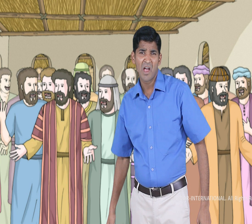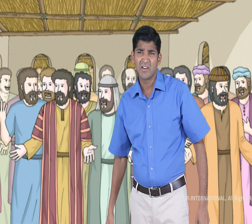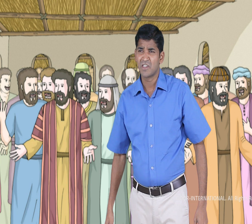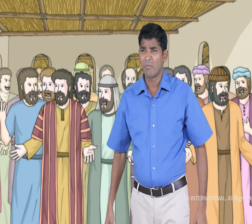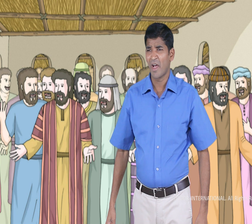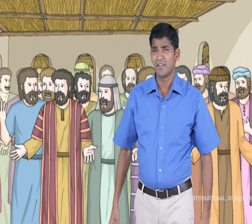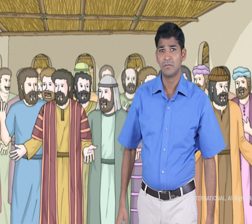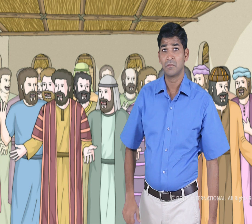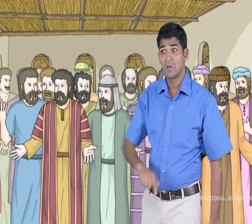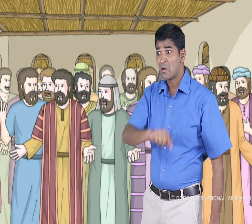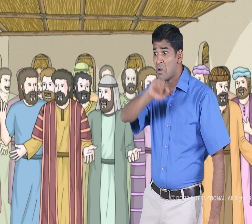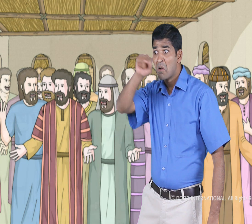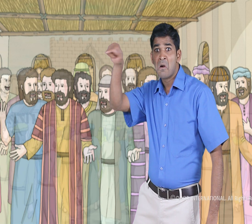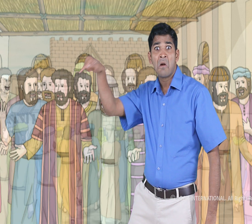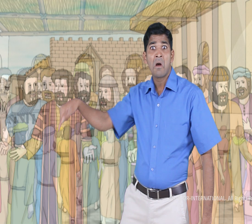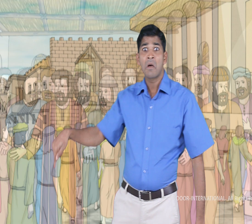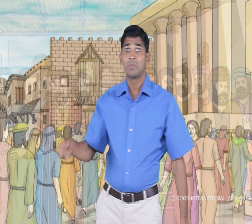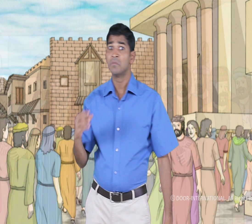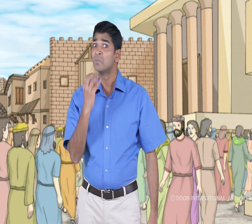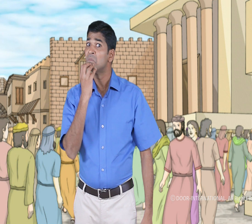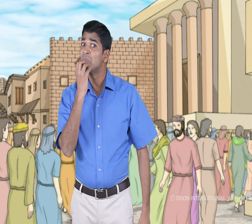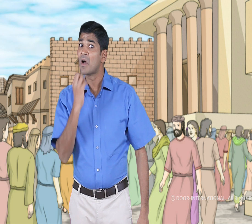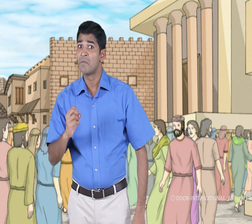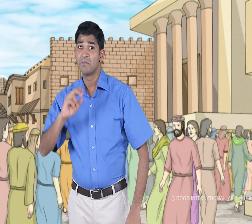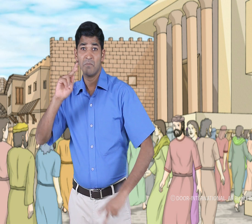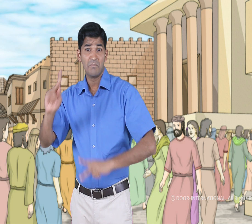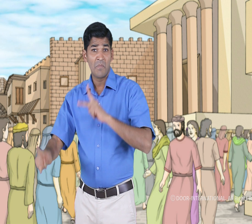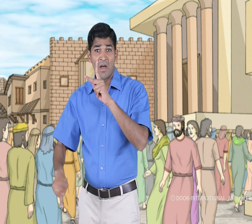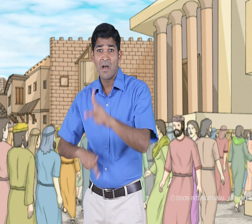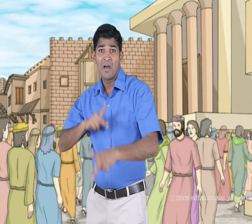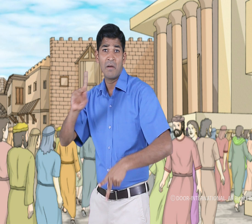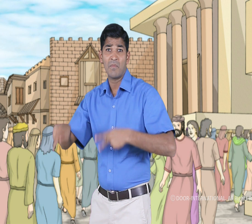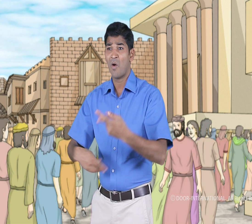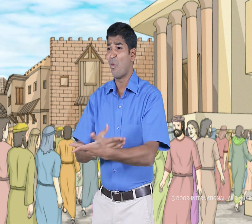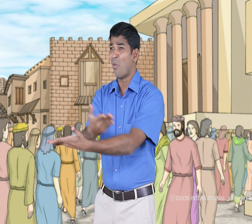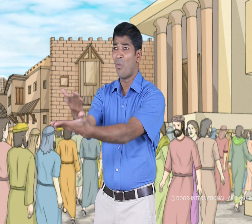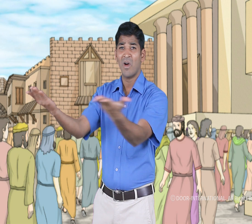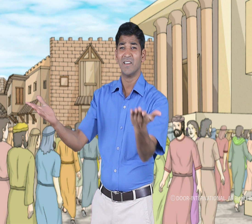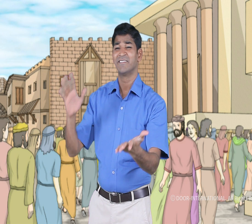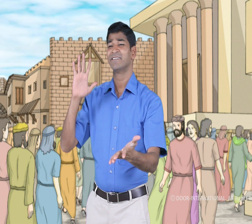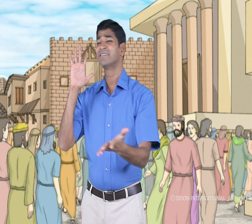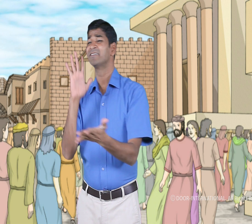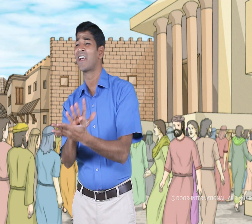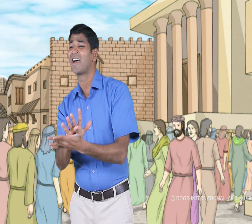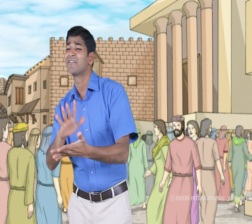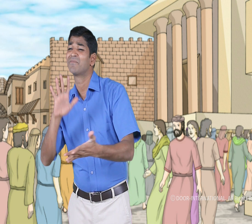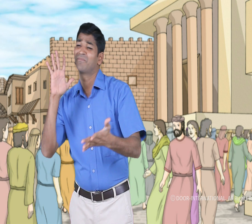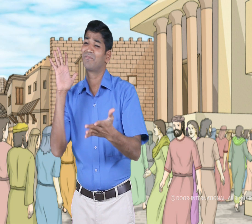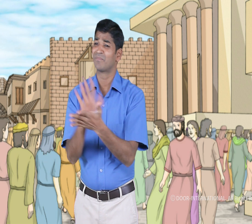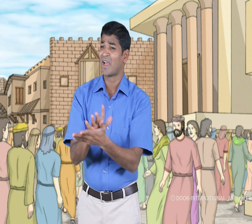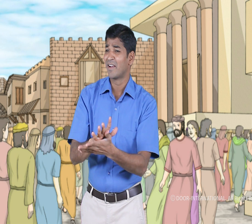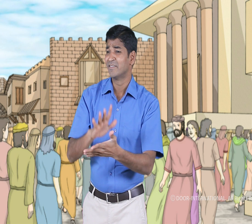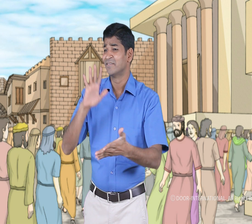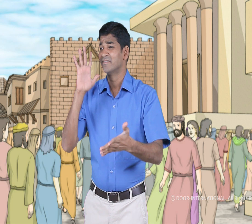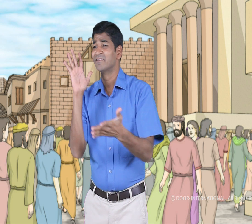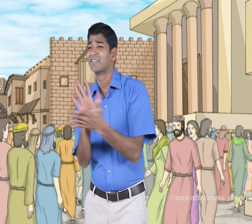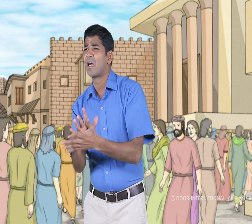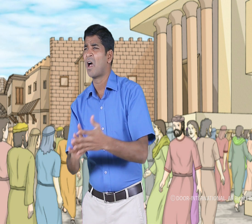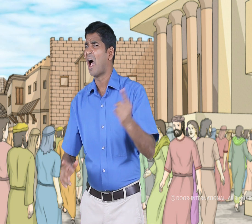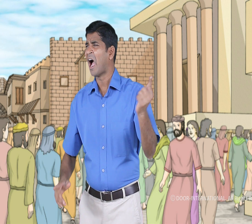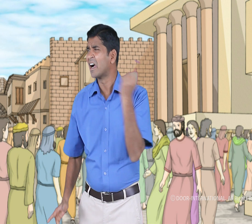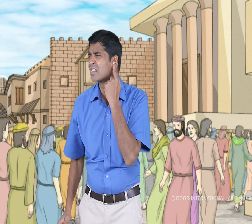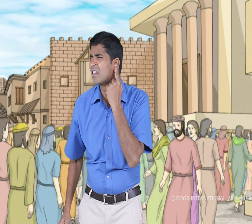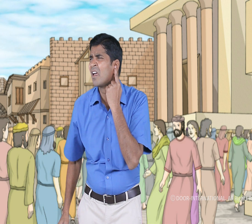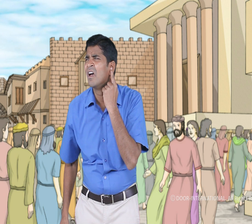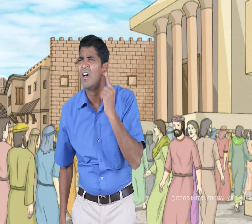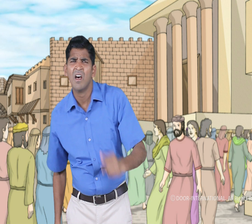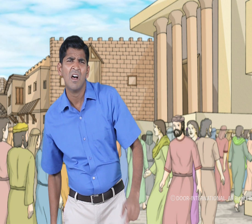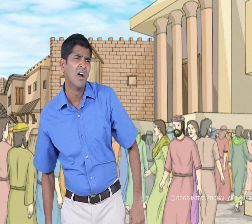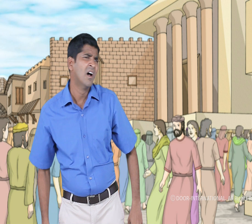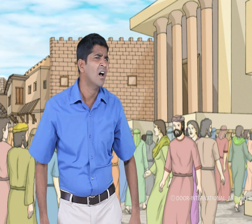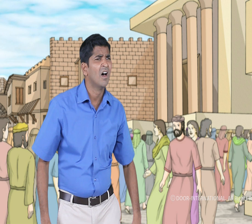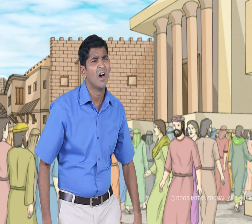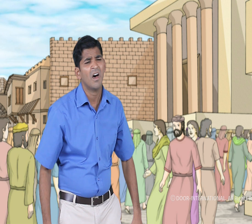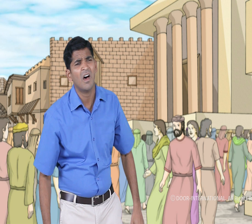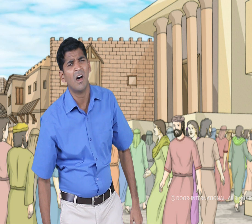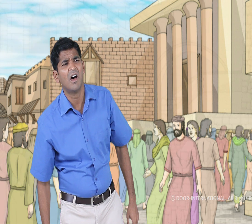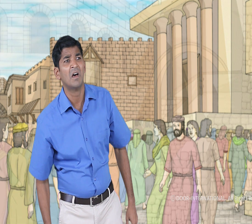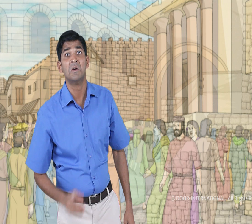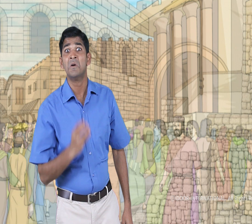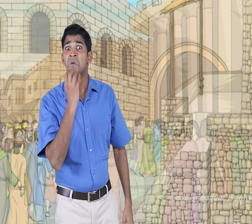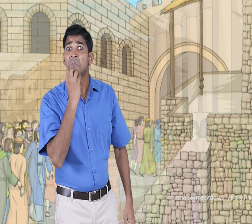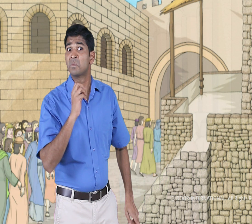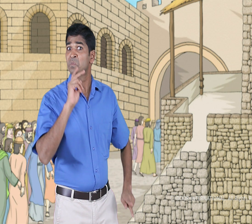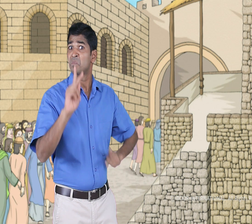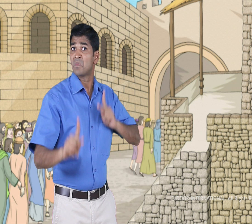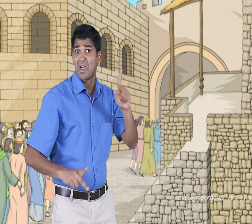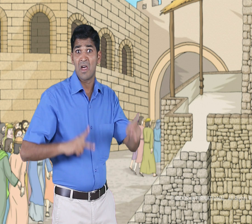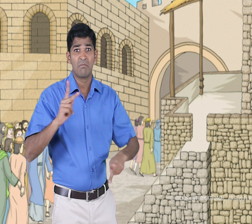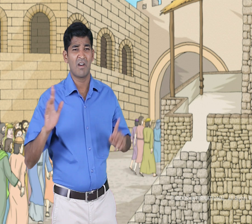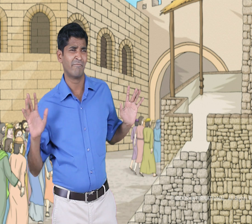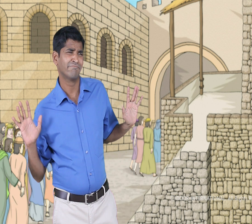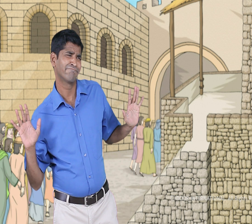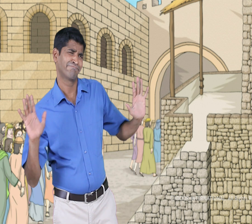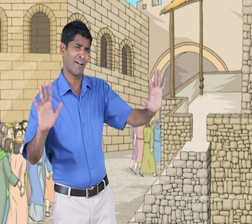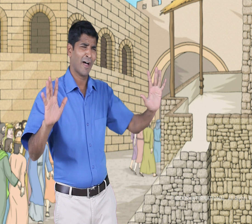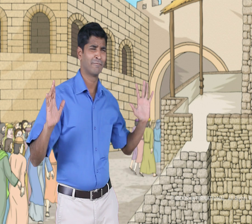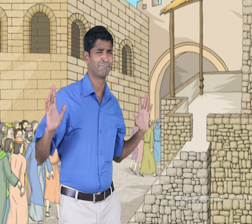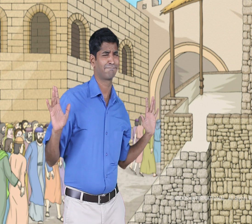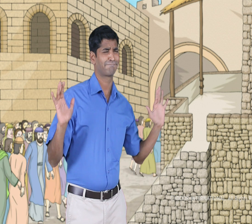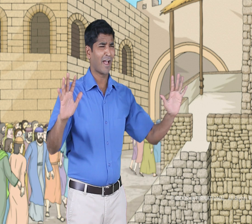Now there were dwelling in Jerusalem God-fearing Jews from every nation under heaven.